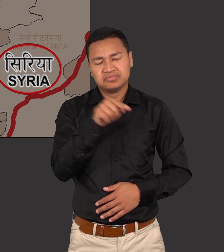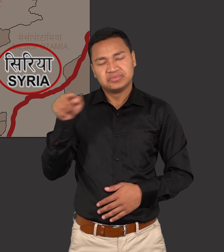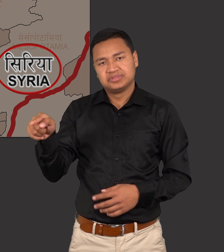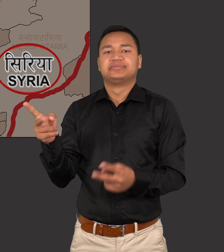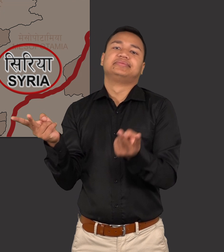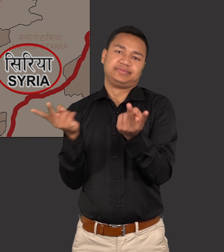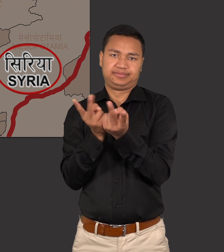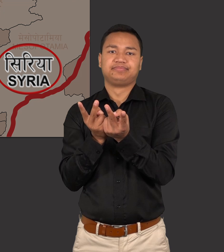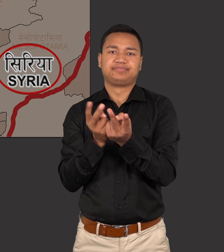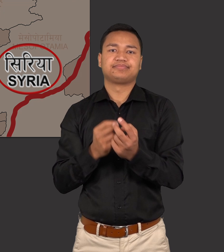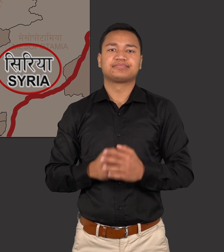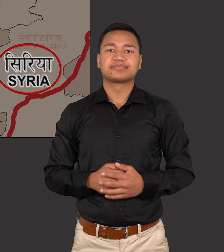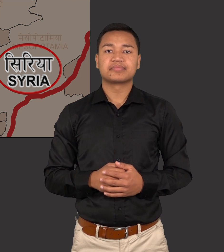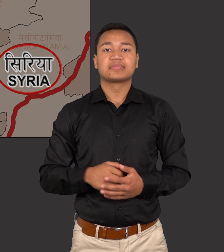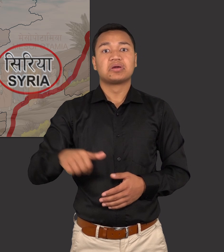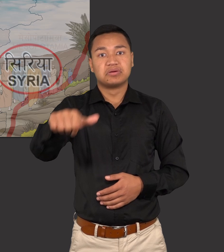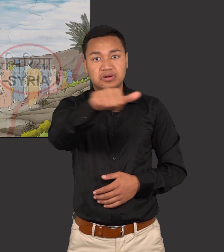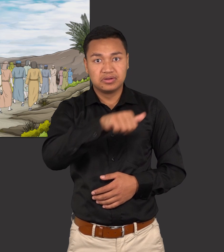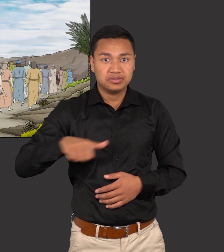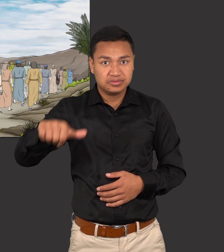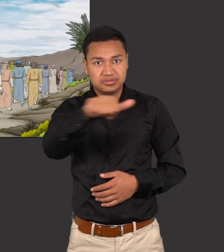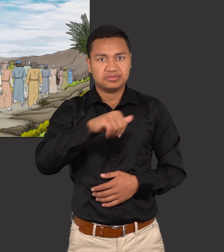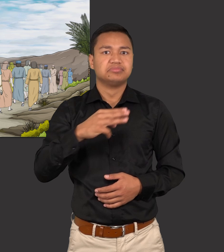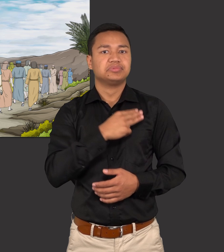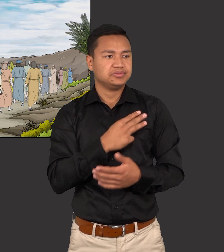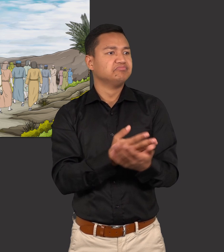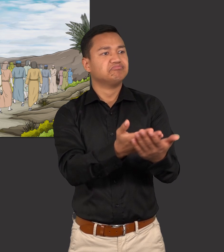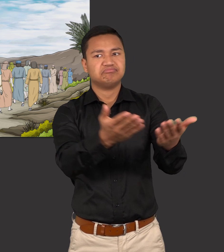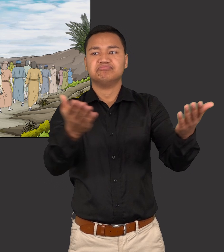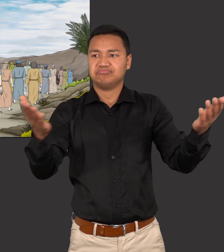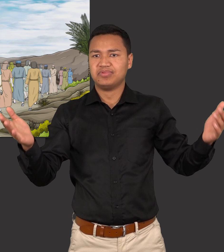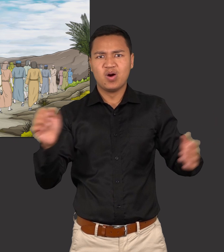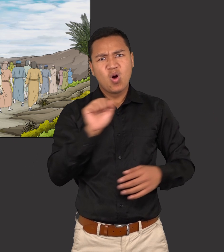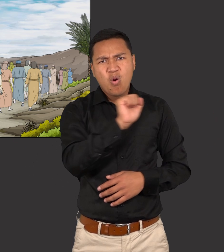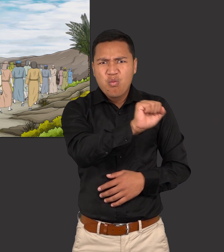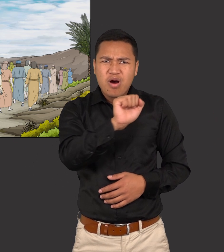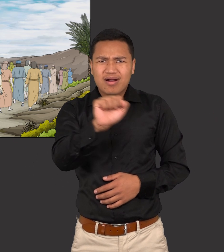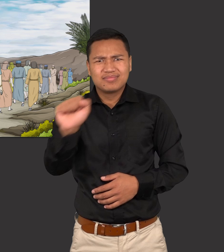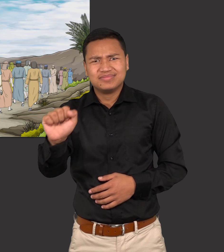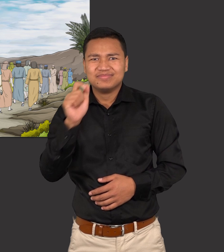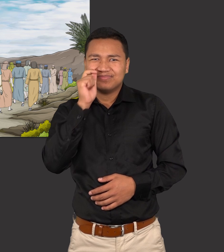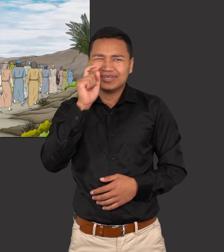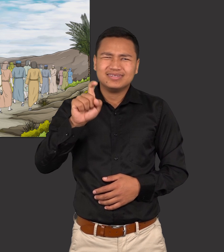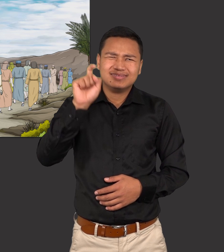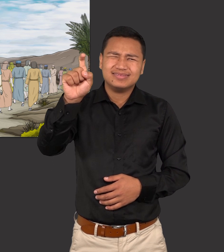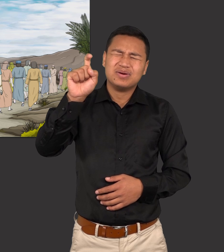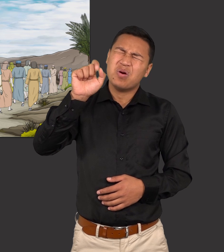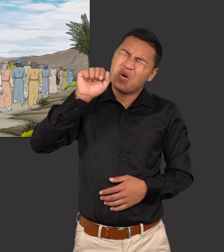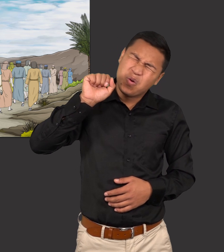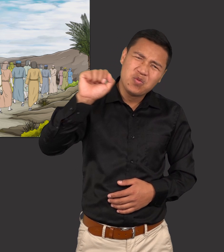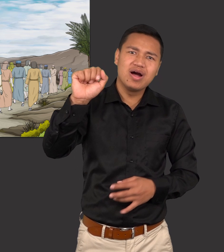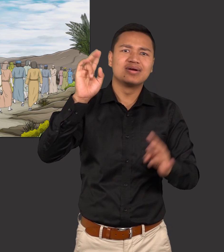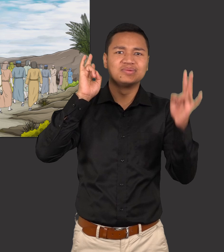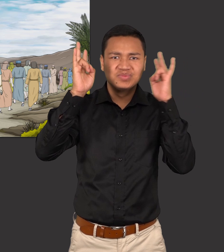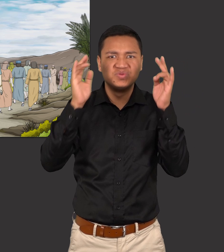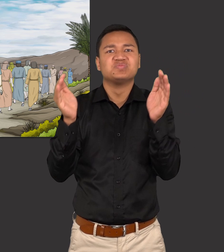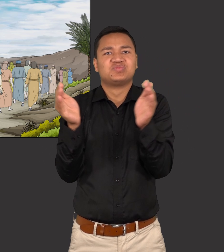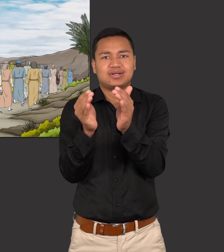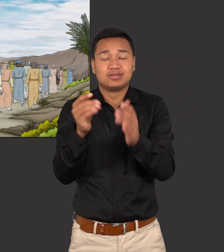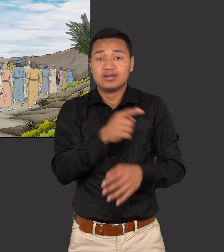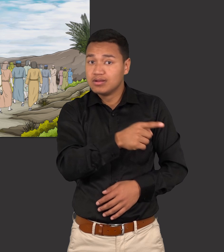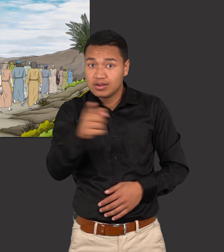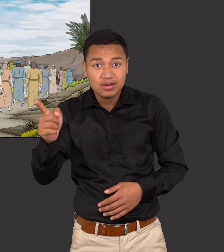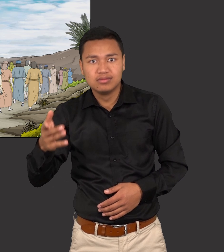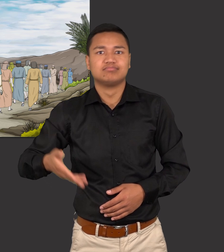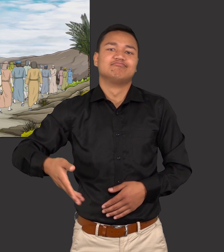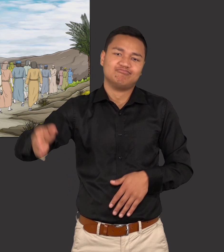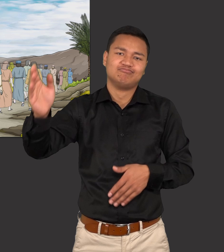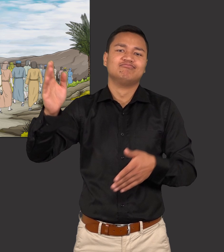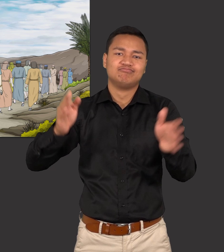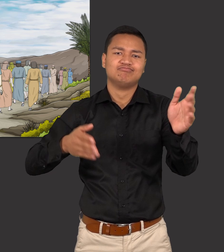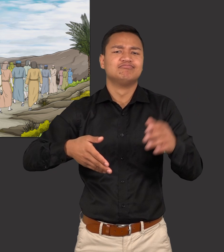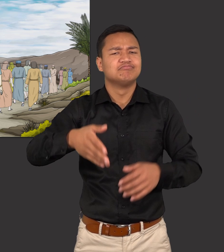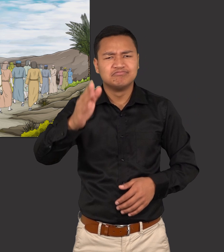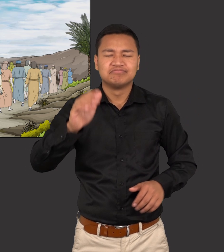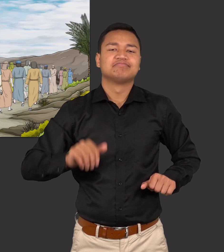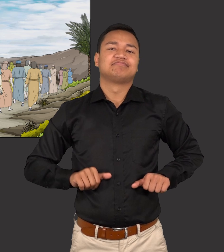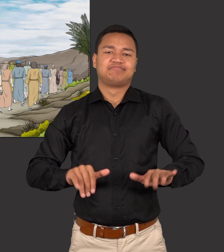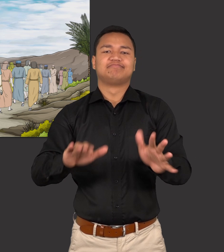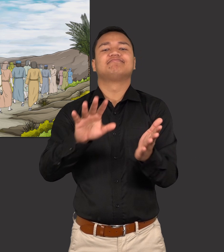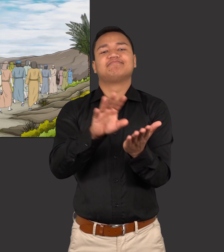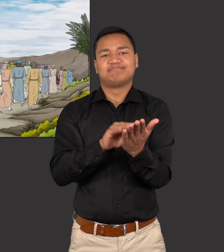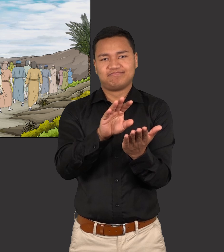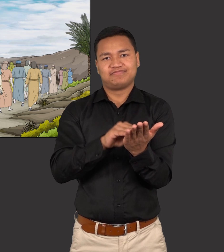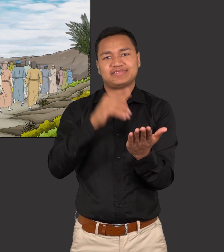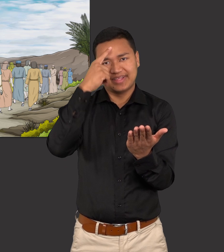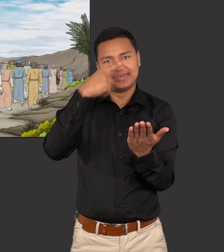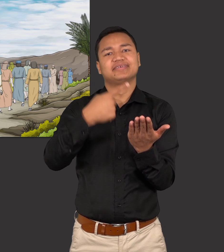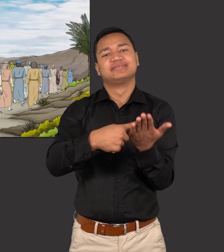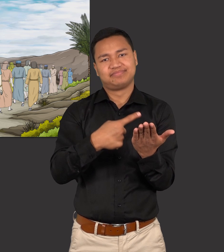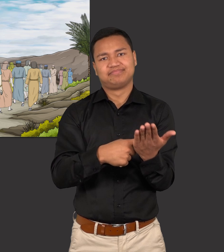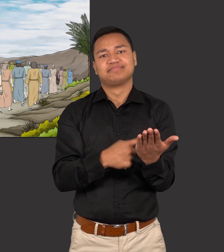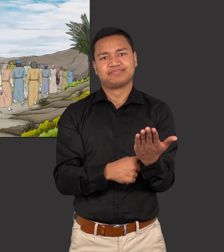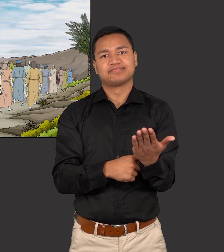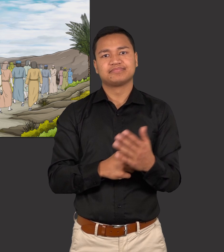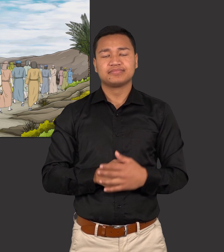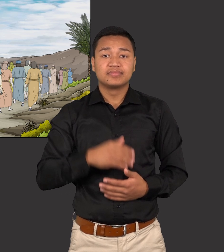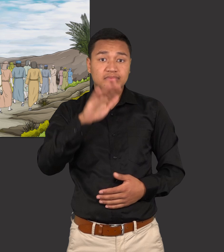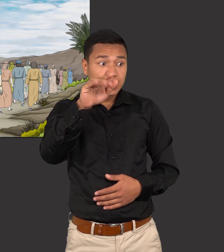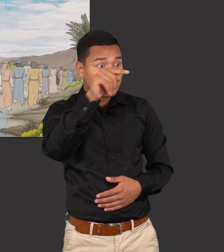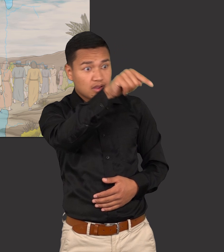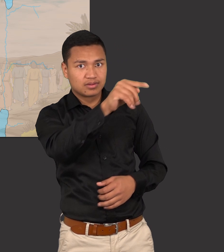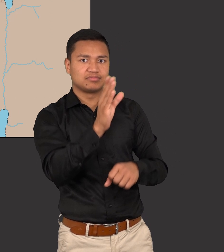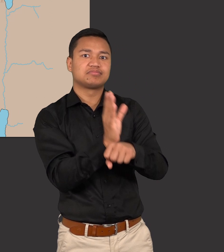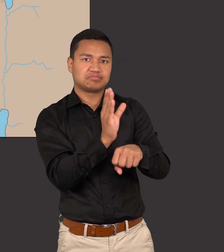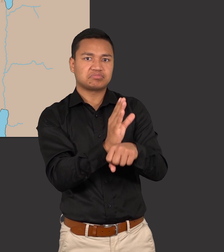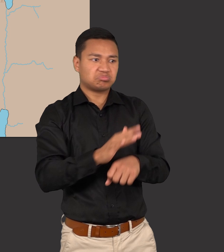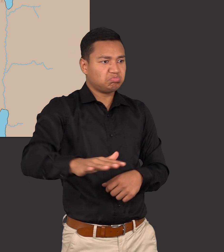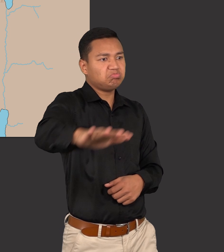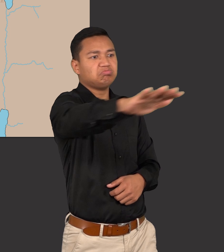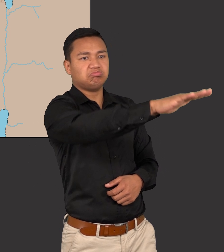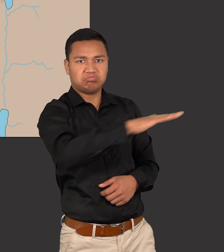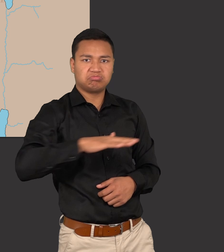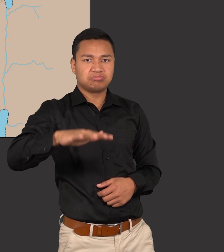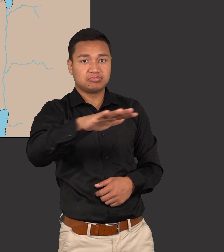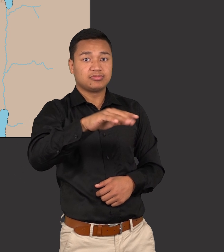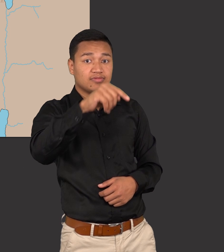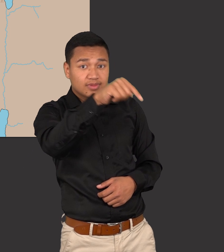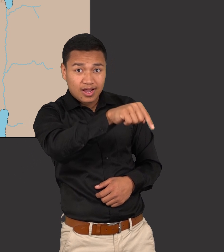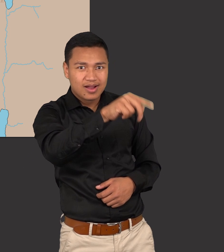And everyone went to his own town to register.